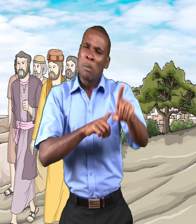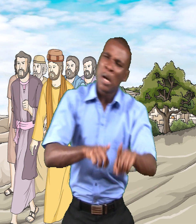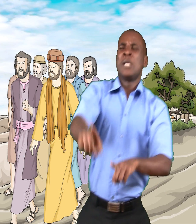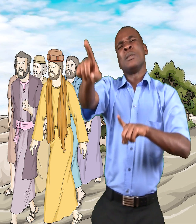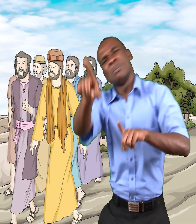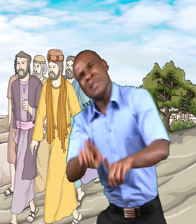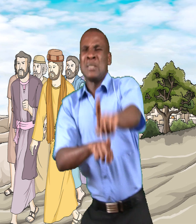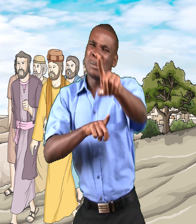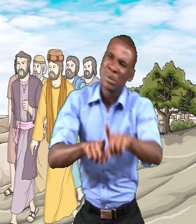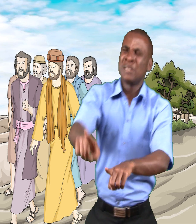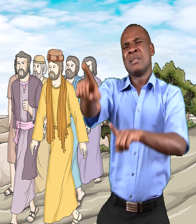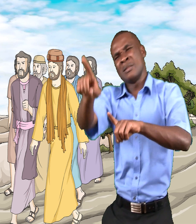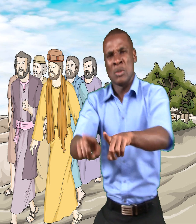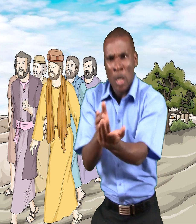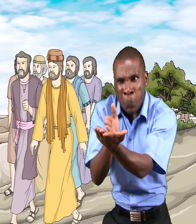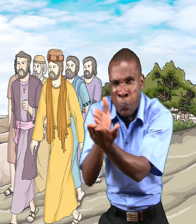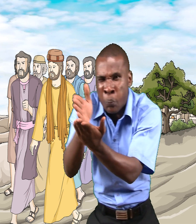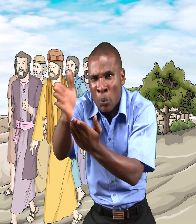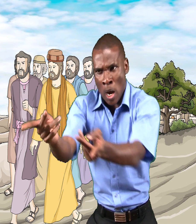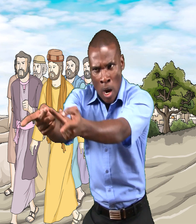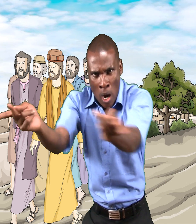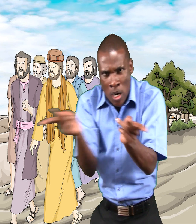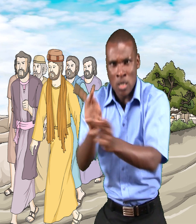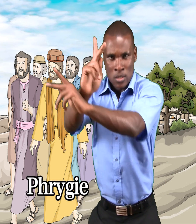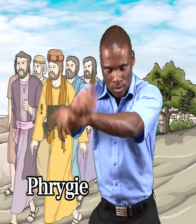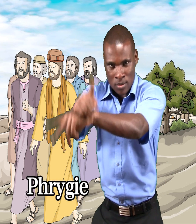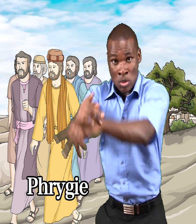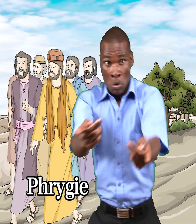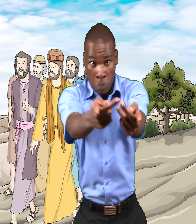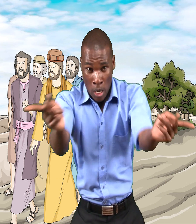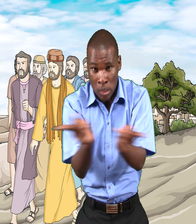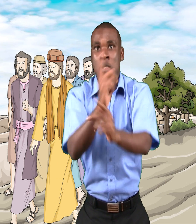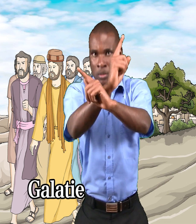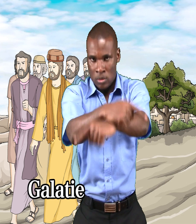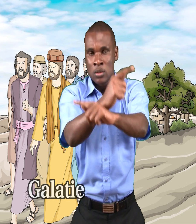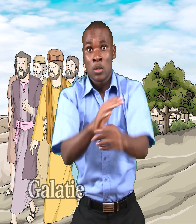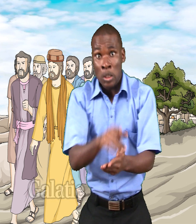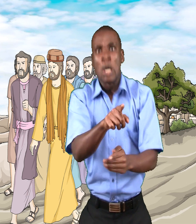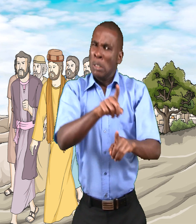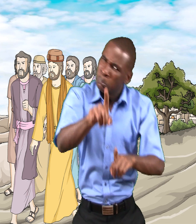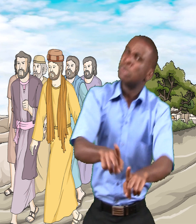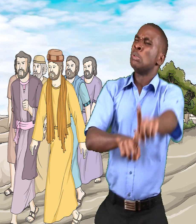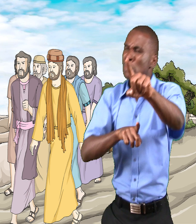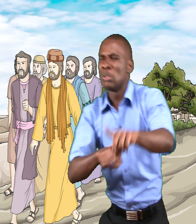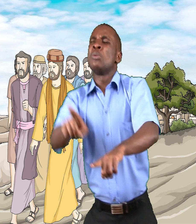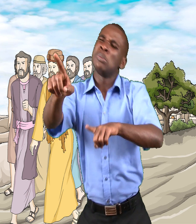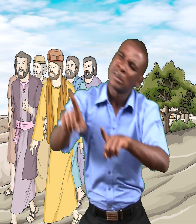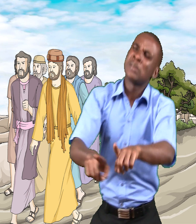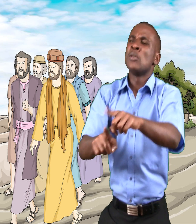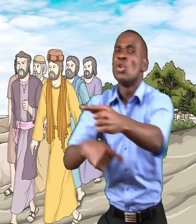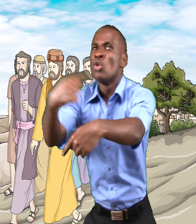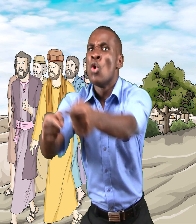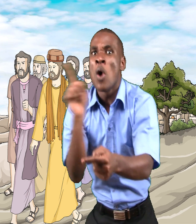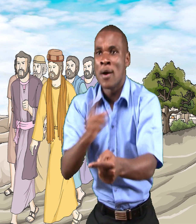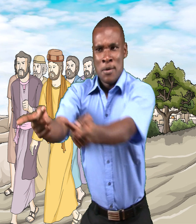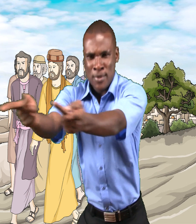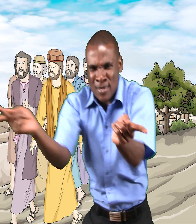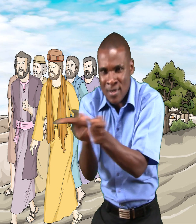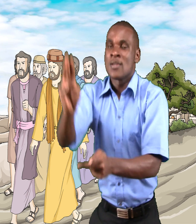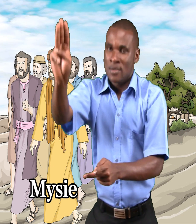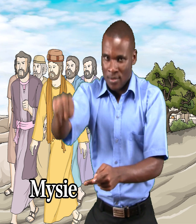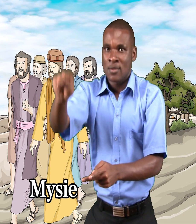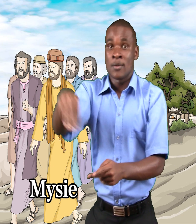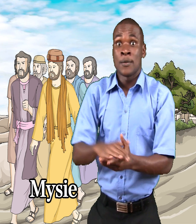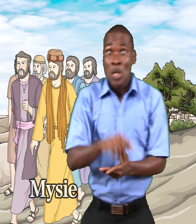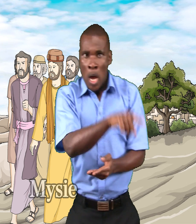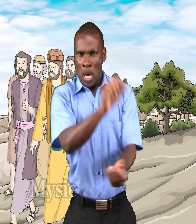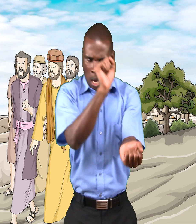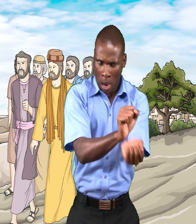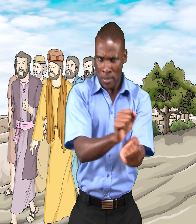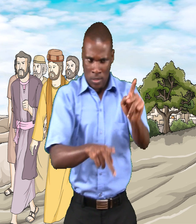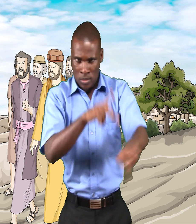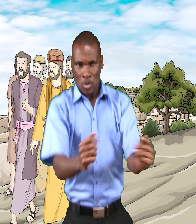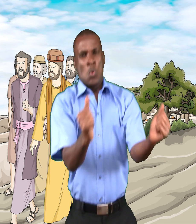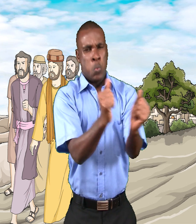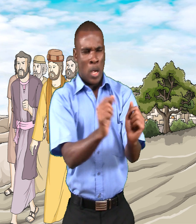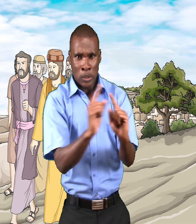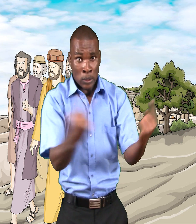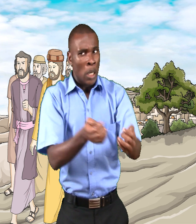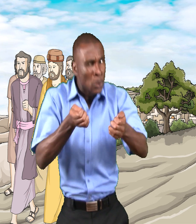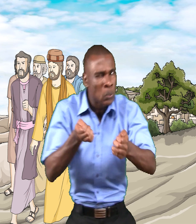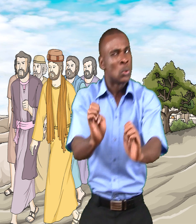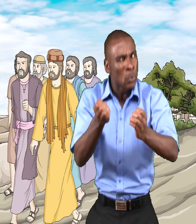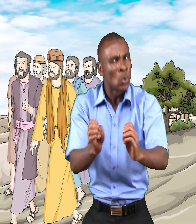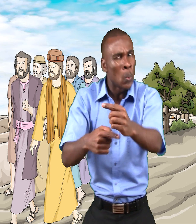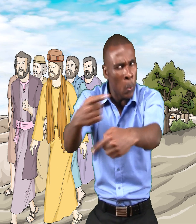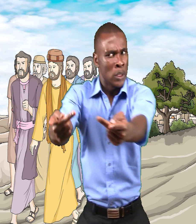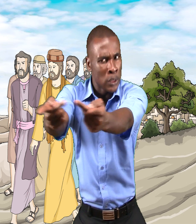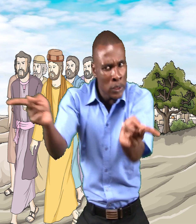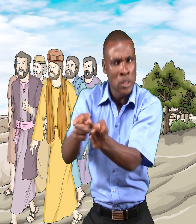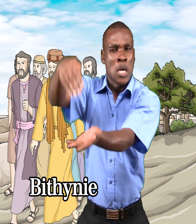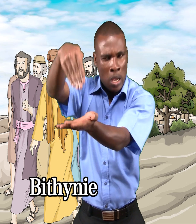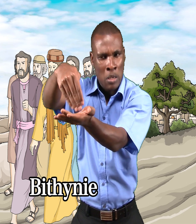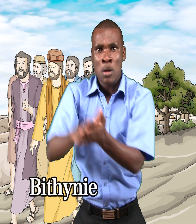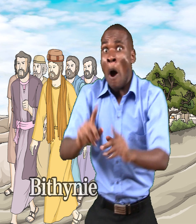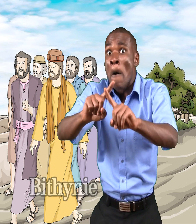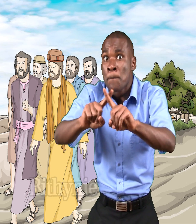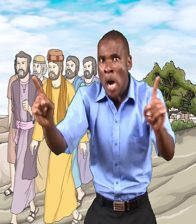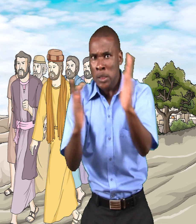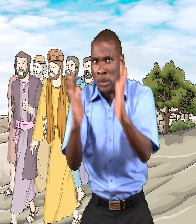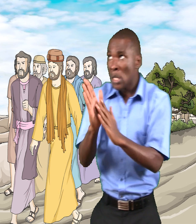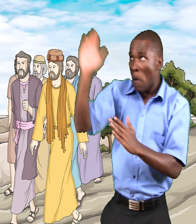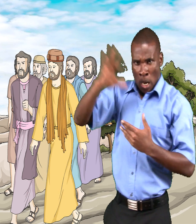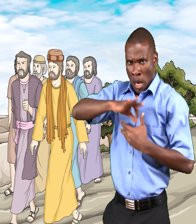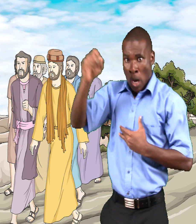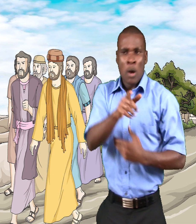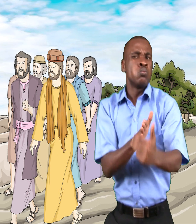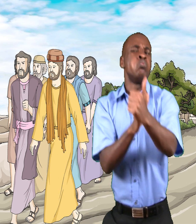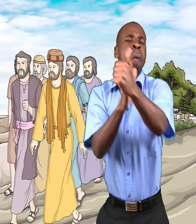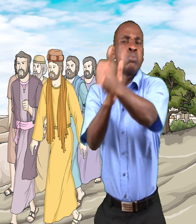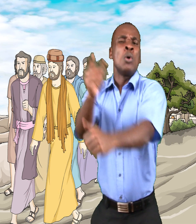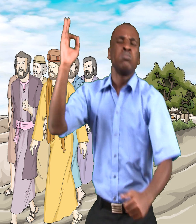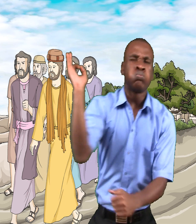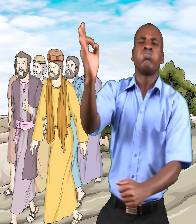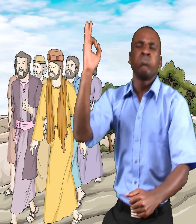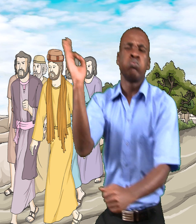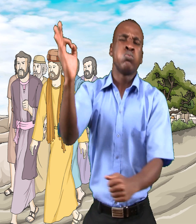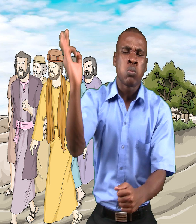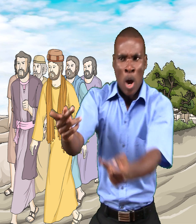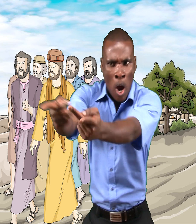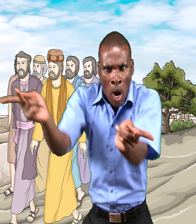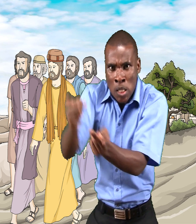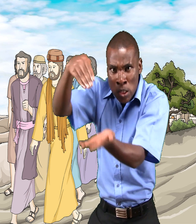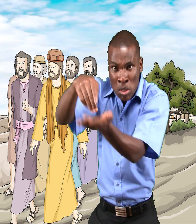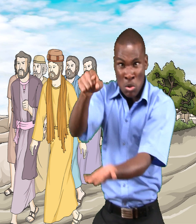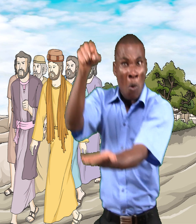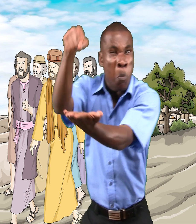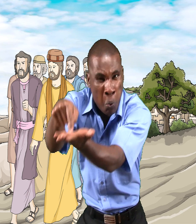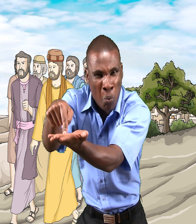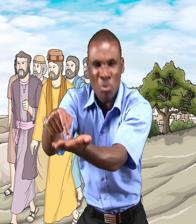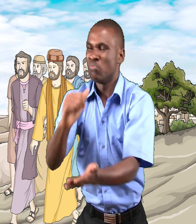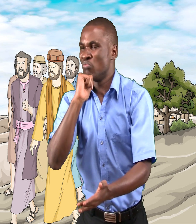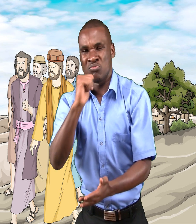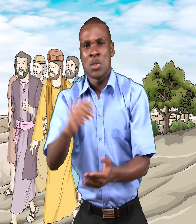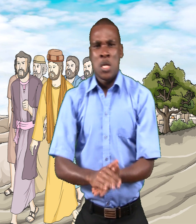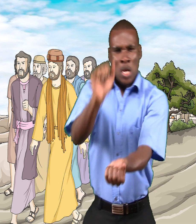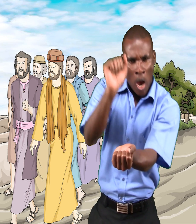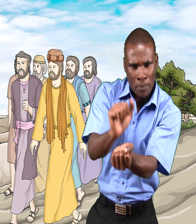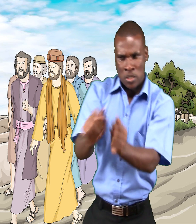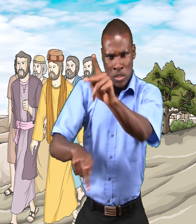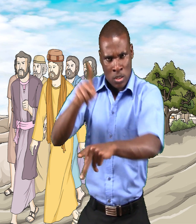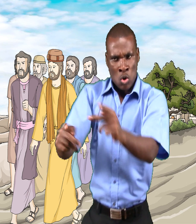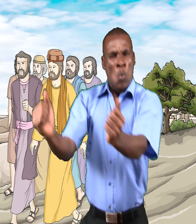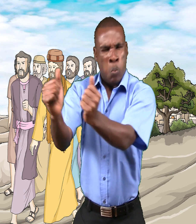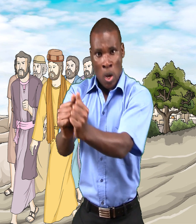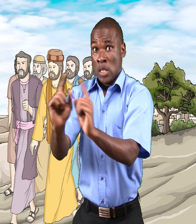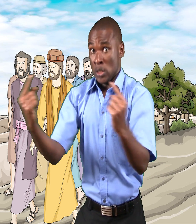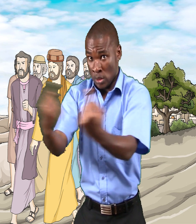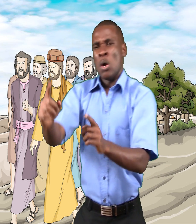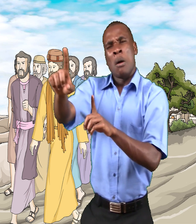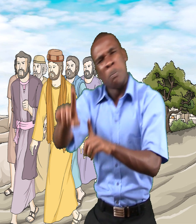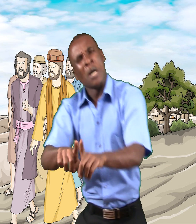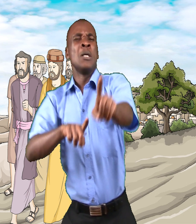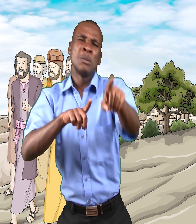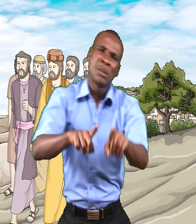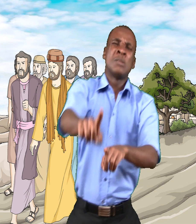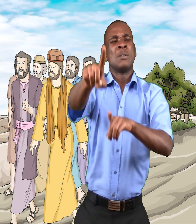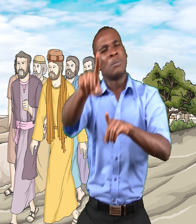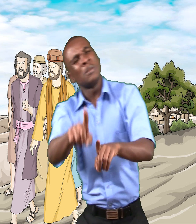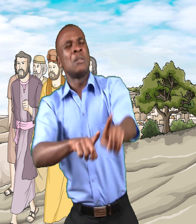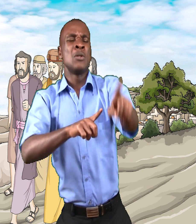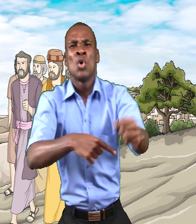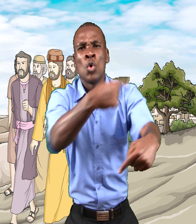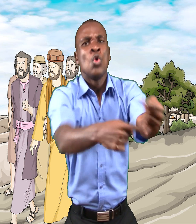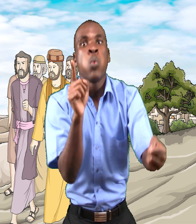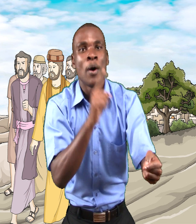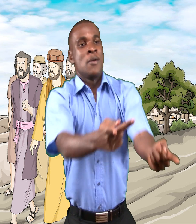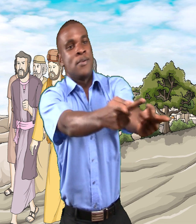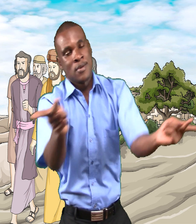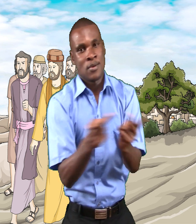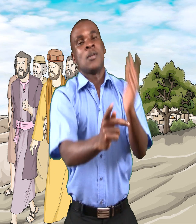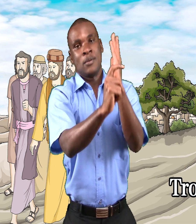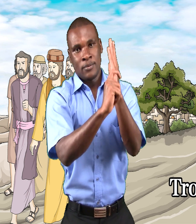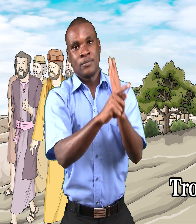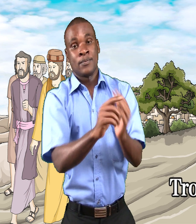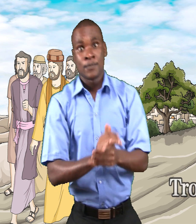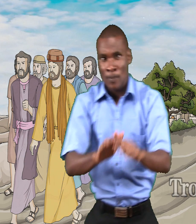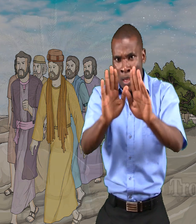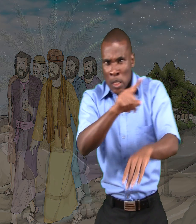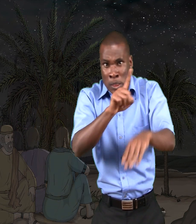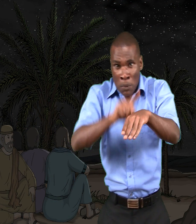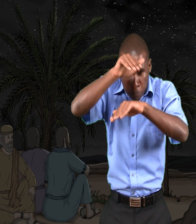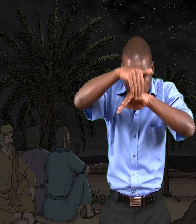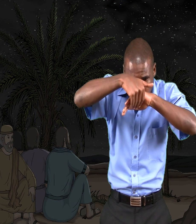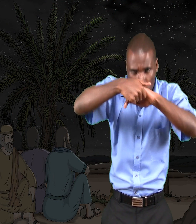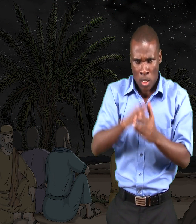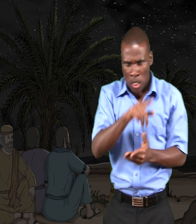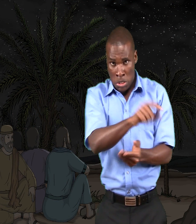And when they came to the border of Mysia, they tried to enter Bithynia, but the Spirit of Jesus would not permit them. So they passed by Mysia and went down to Troas.